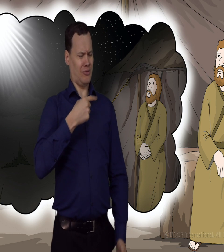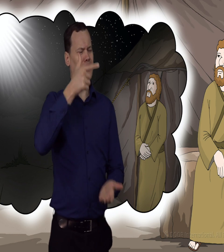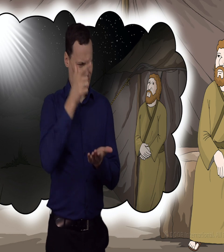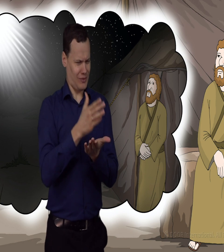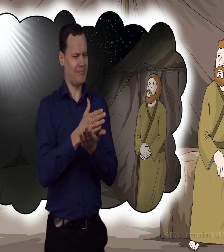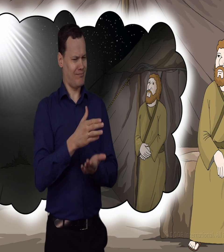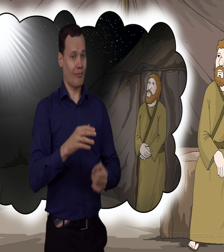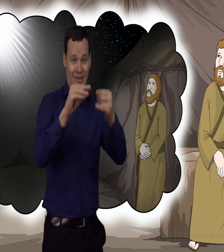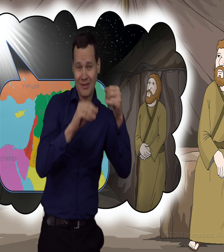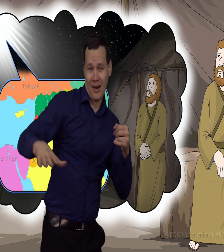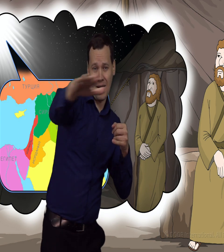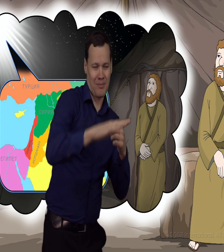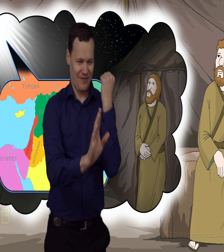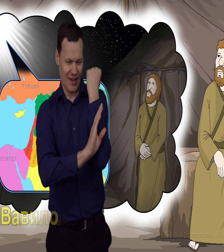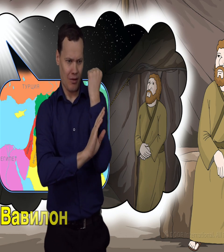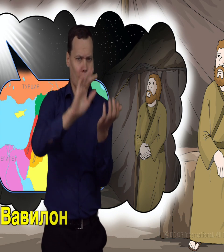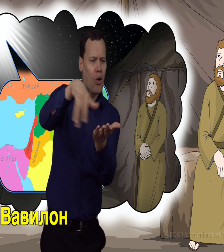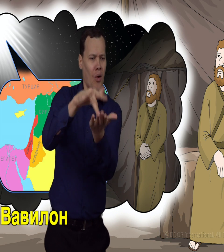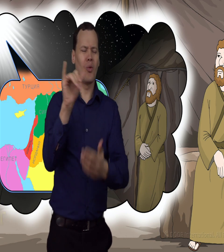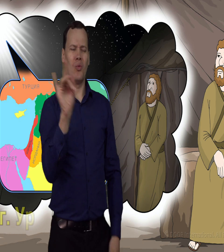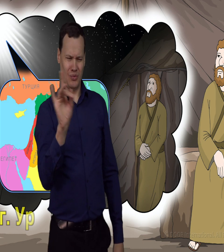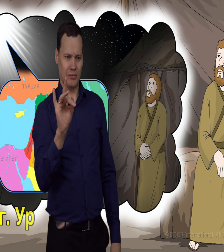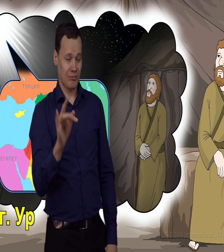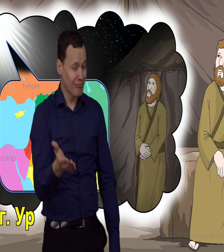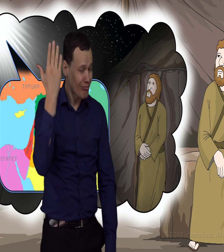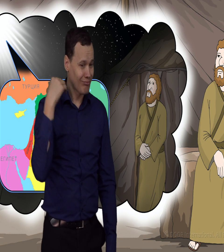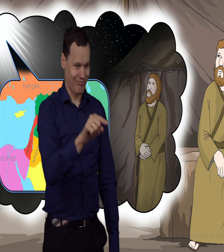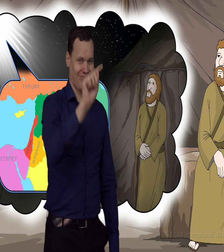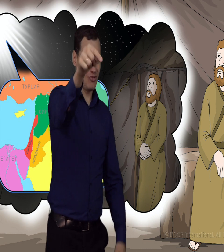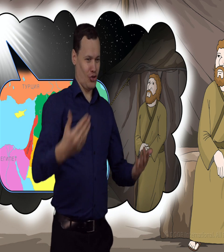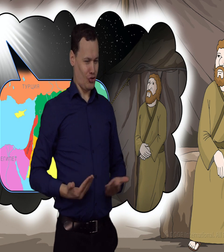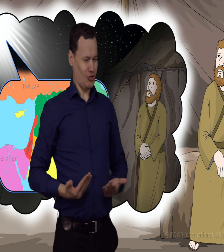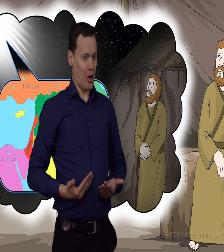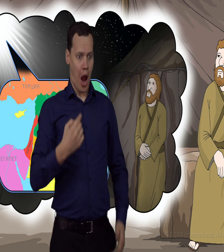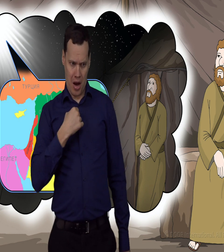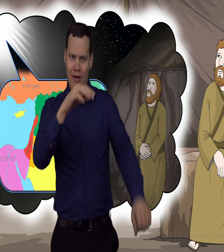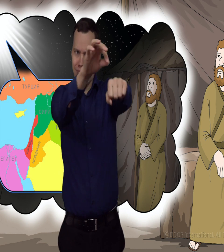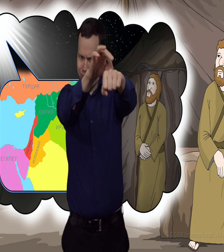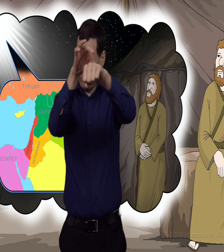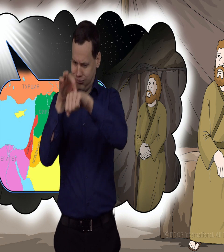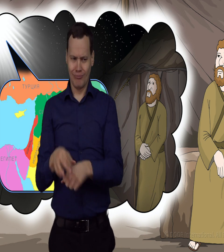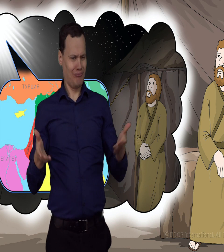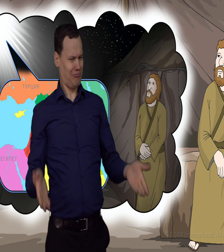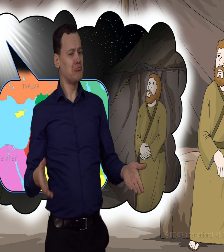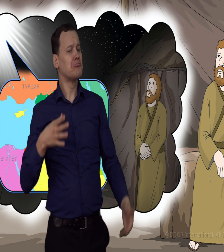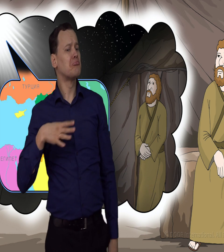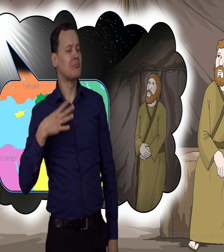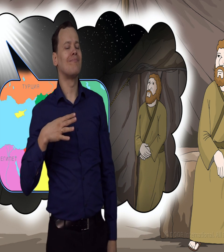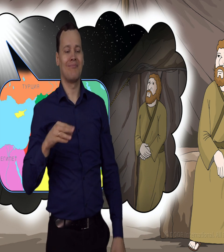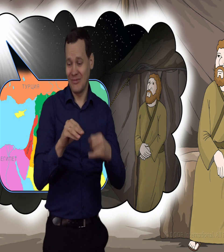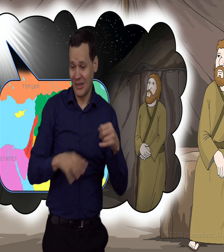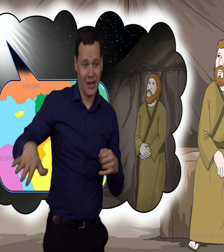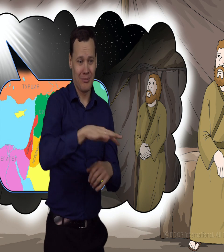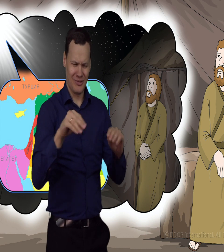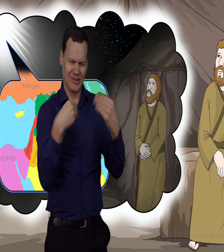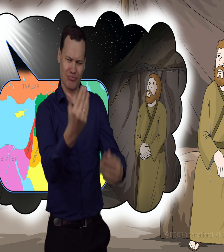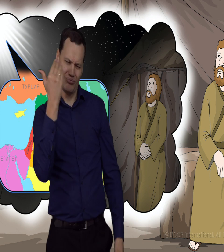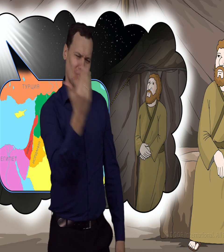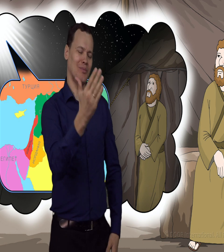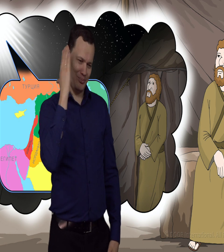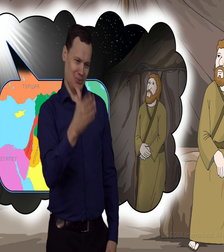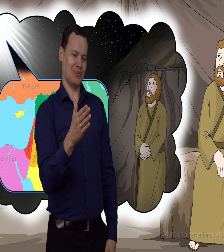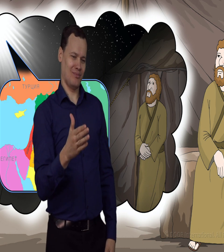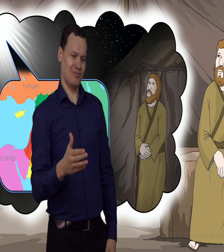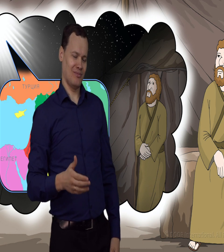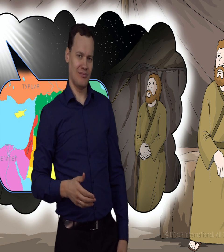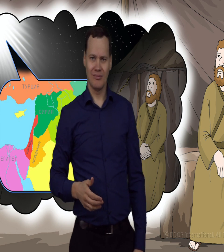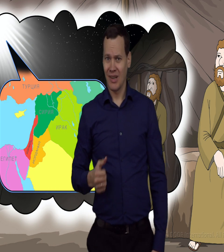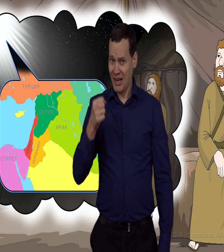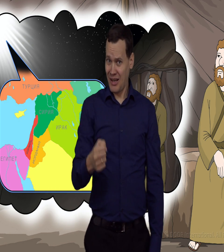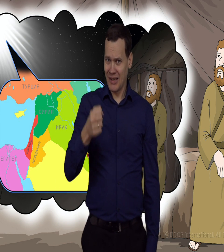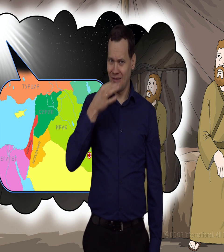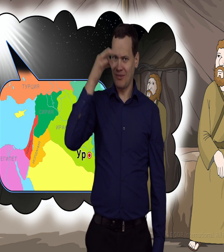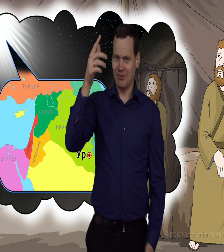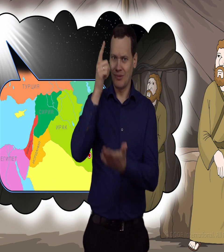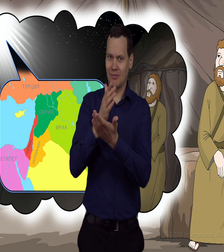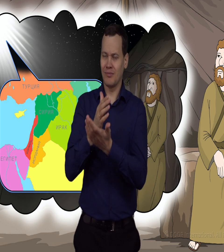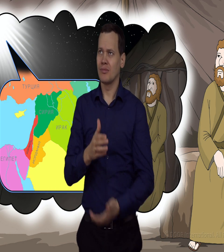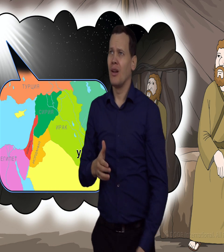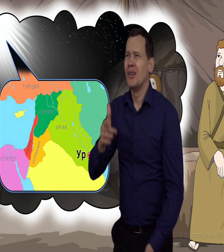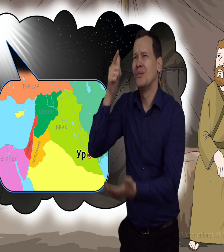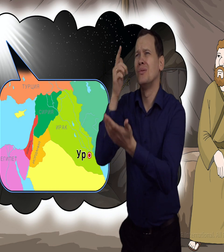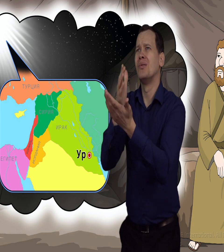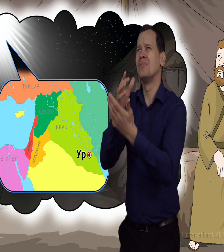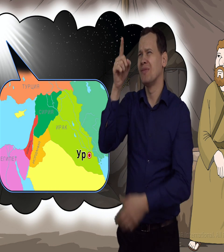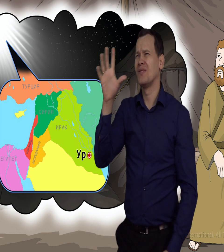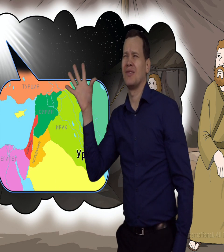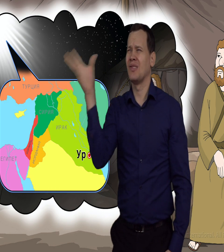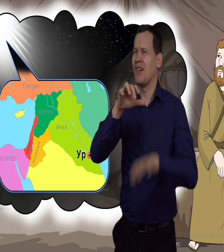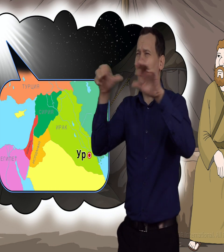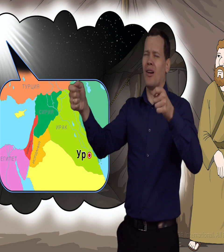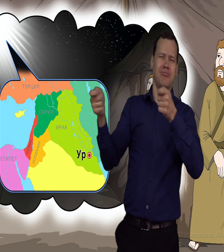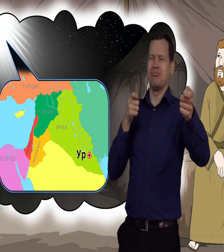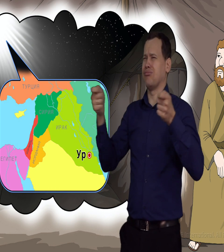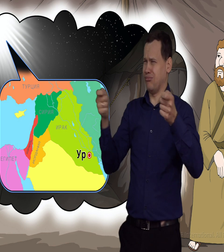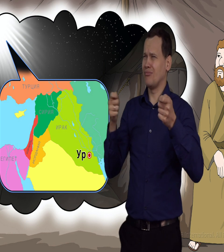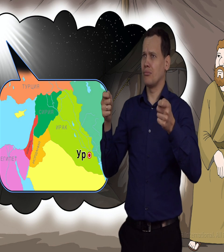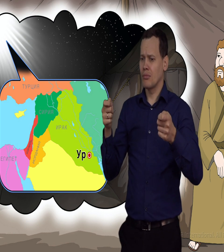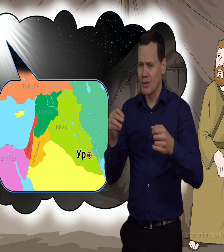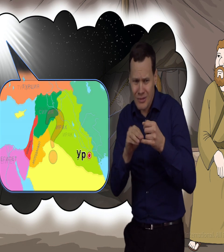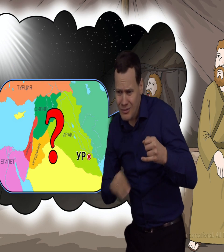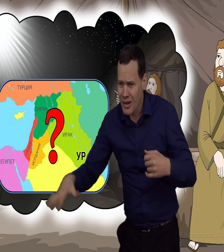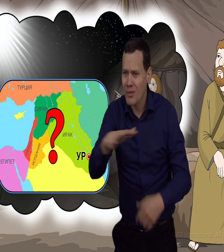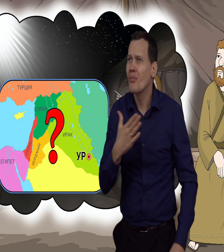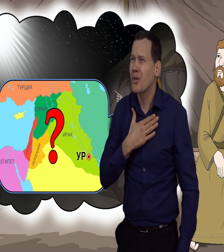The LORD also told him, “I am the LORD, who brought you out of Ur of the Chaldeans to give you this land to possess.”